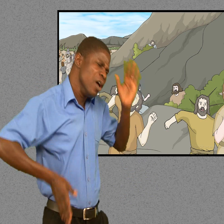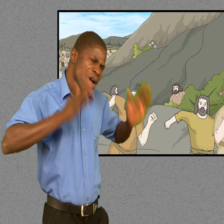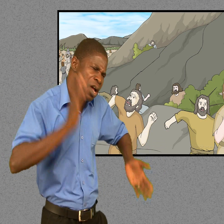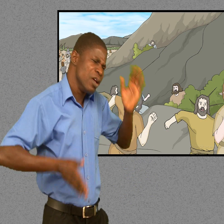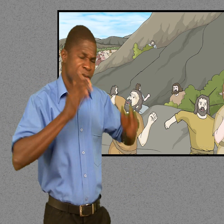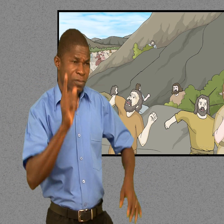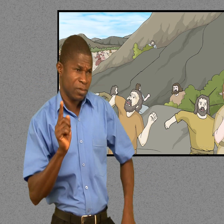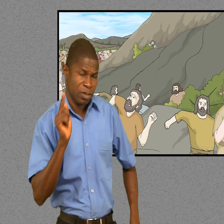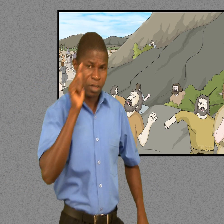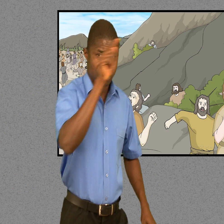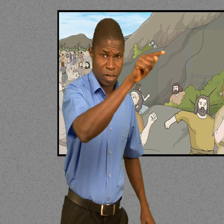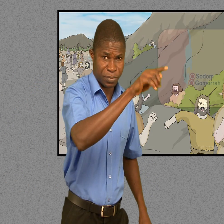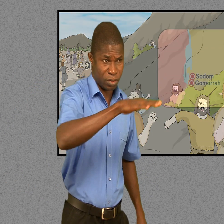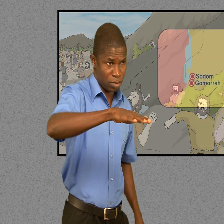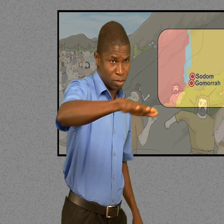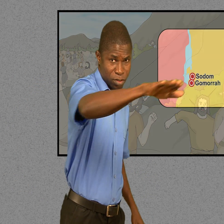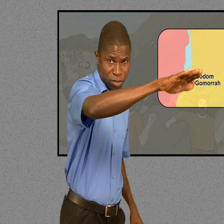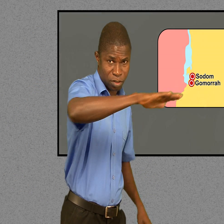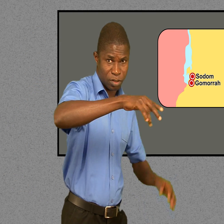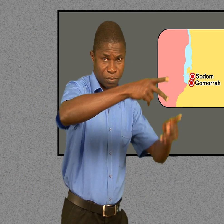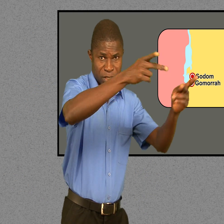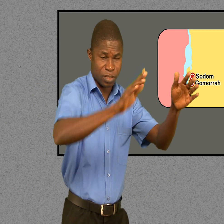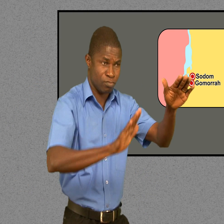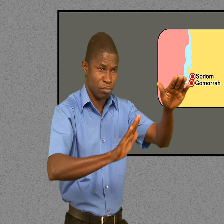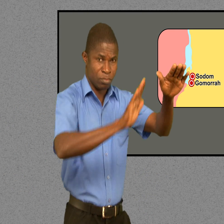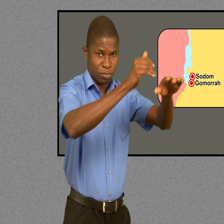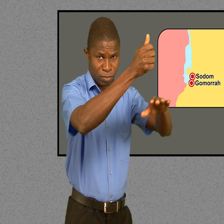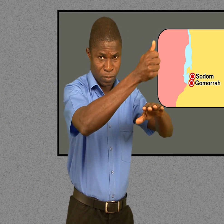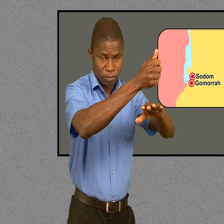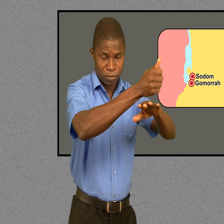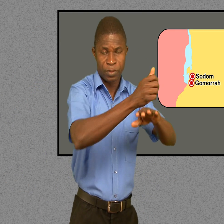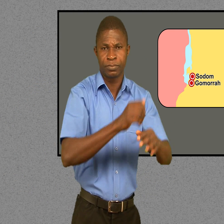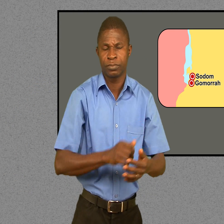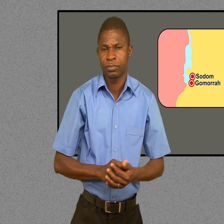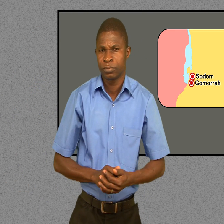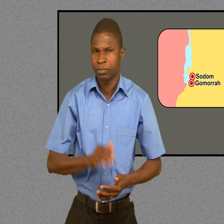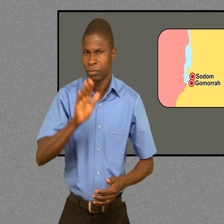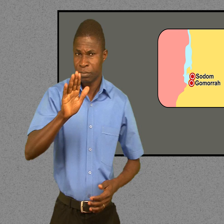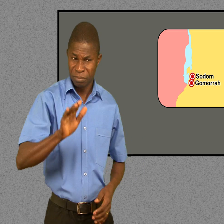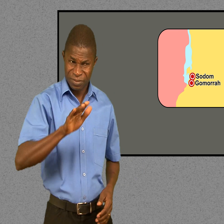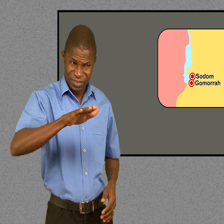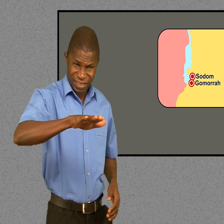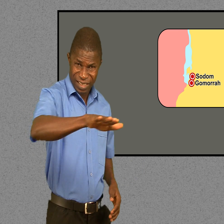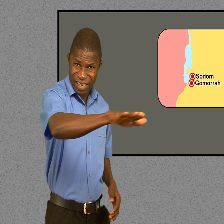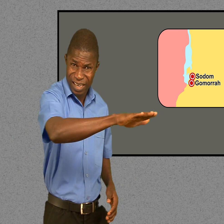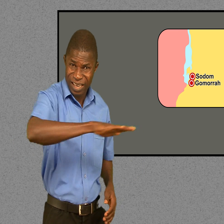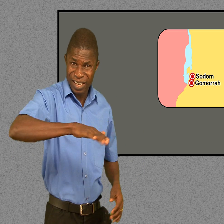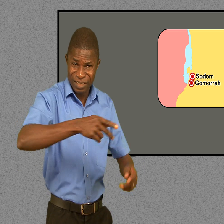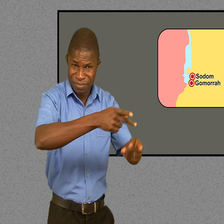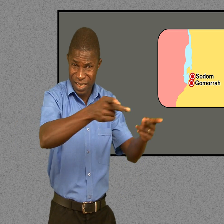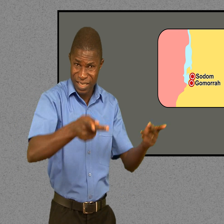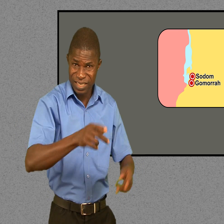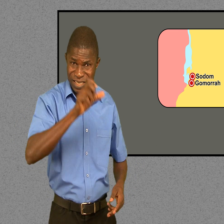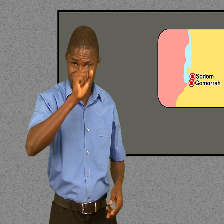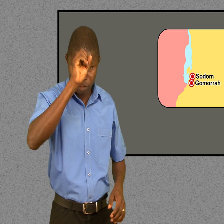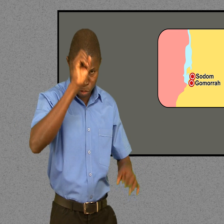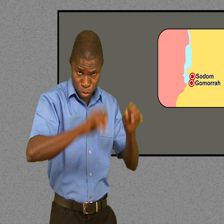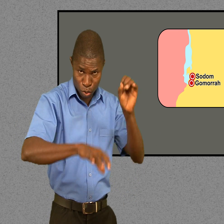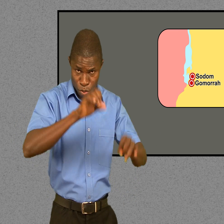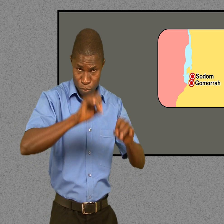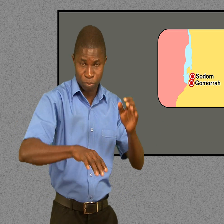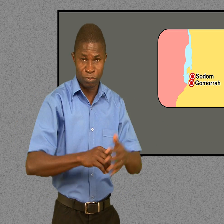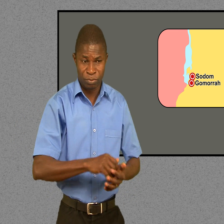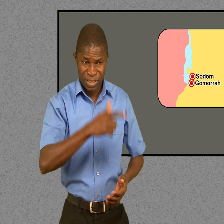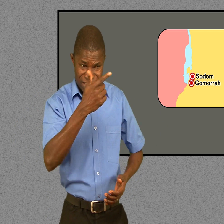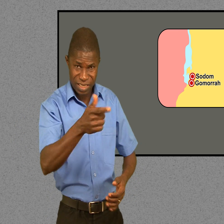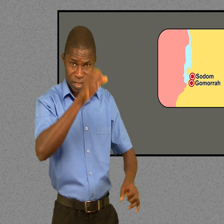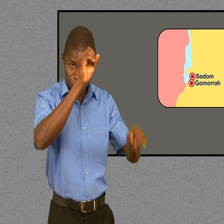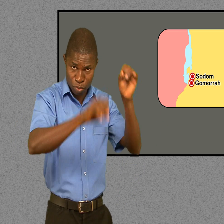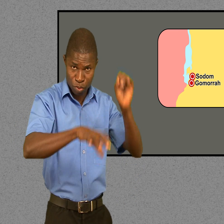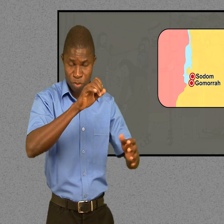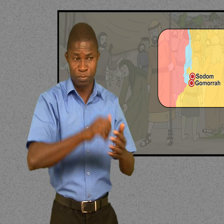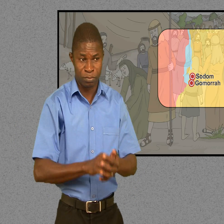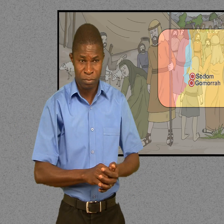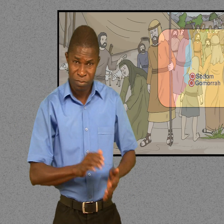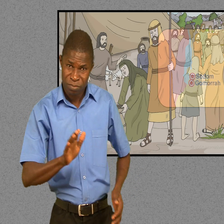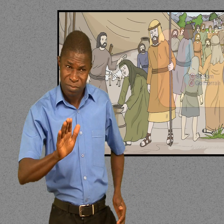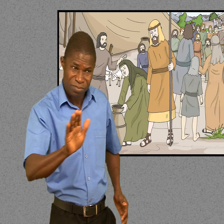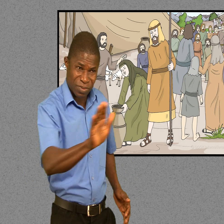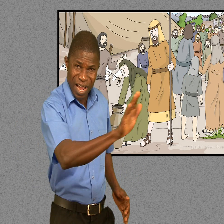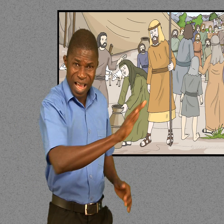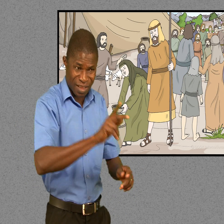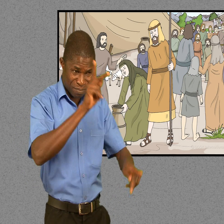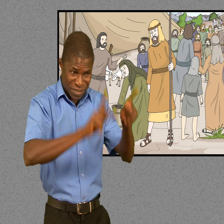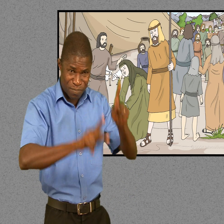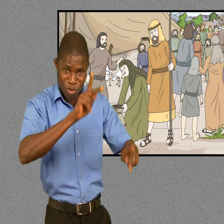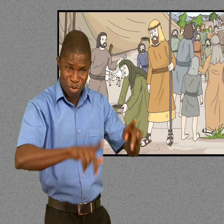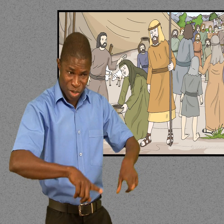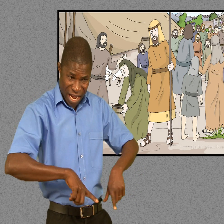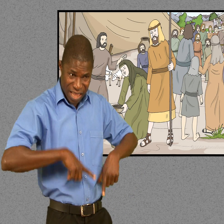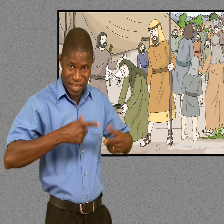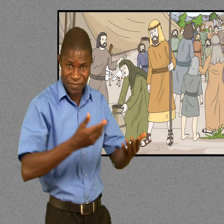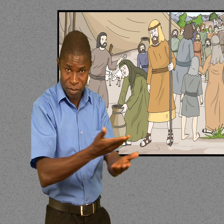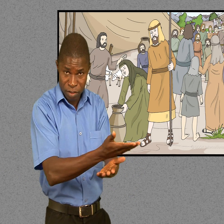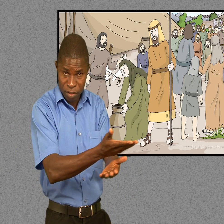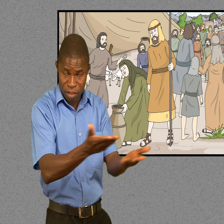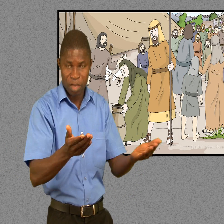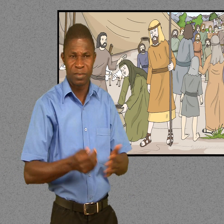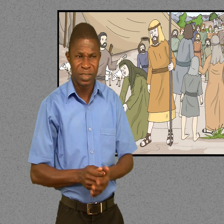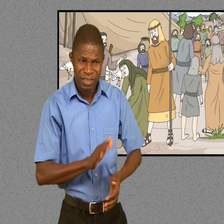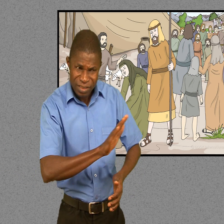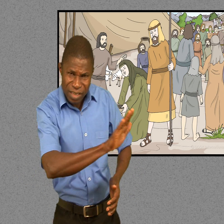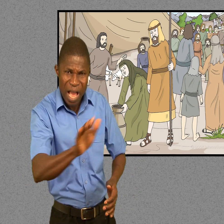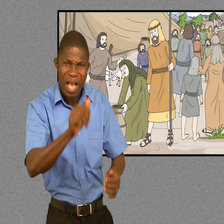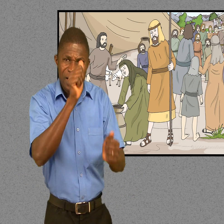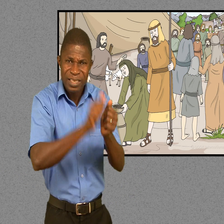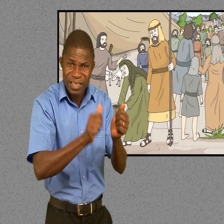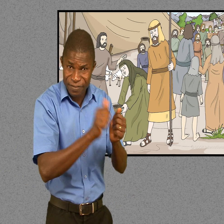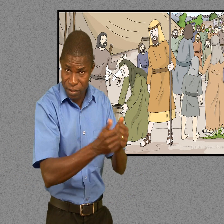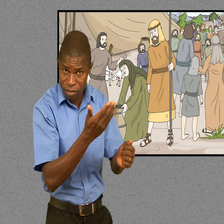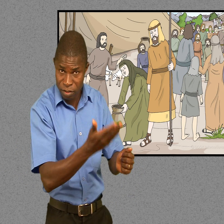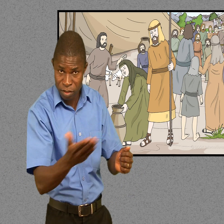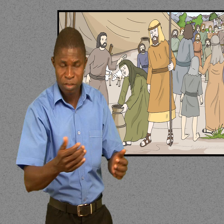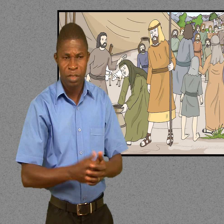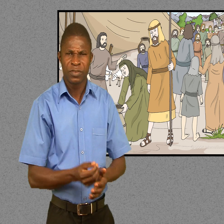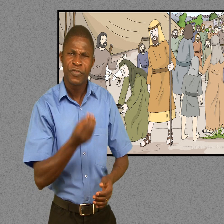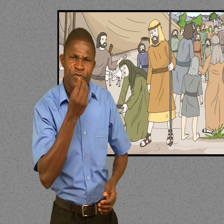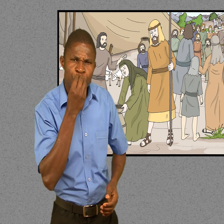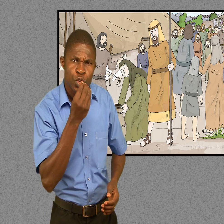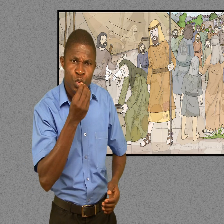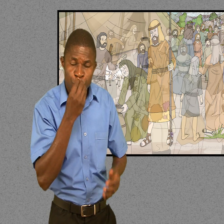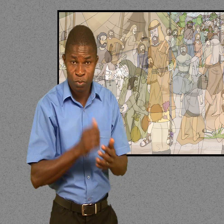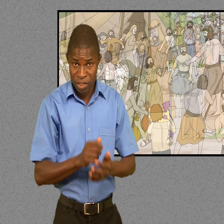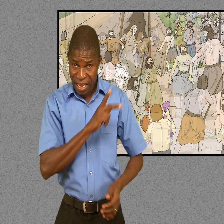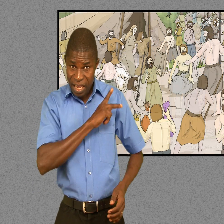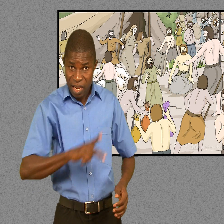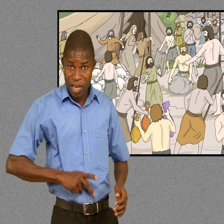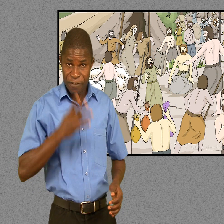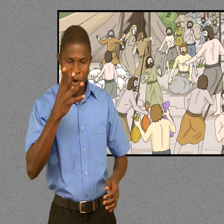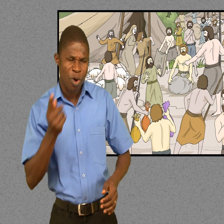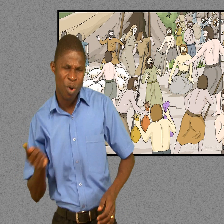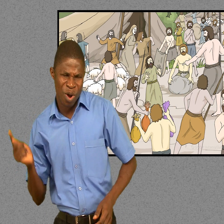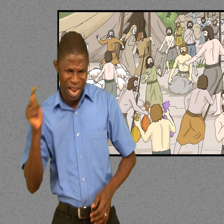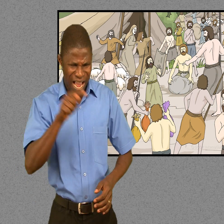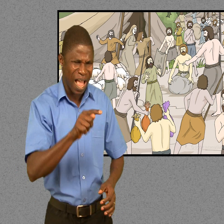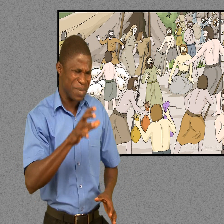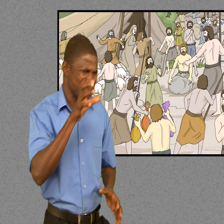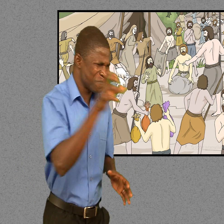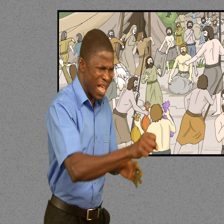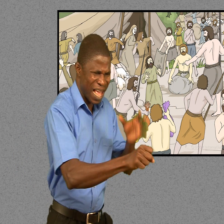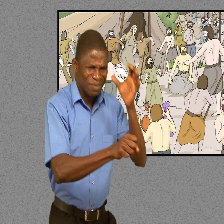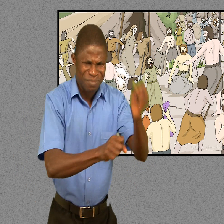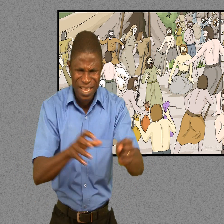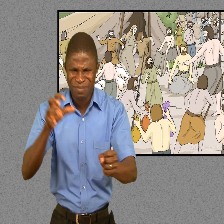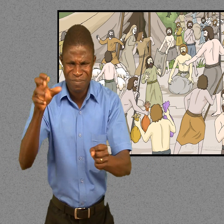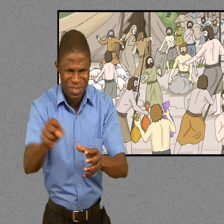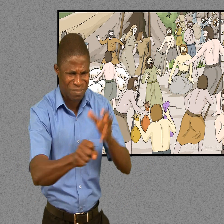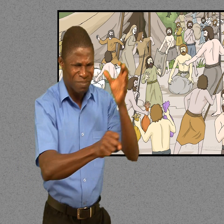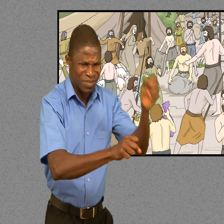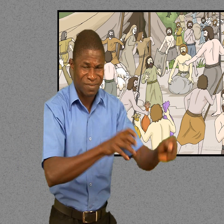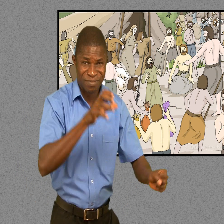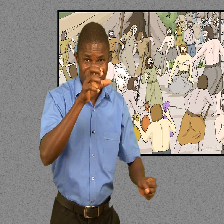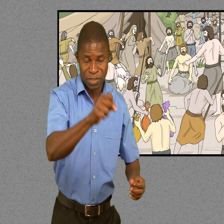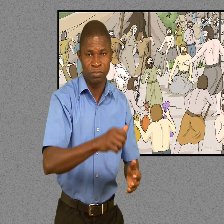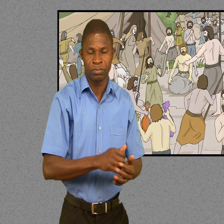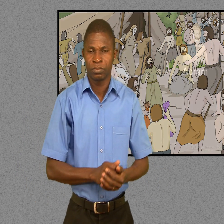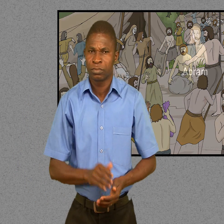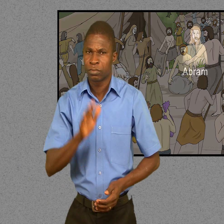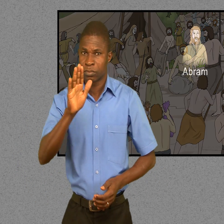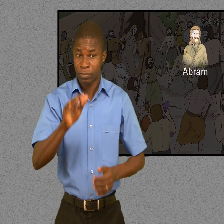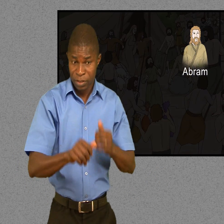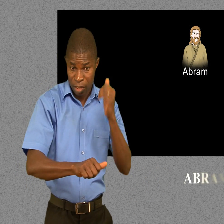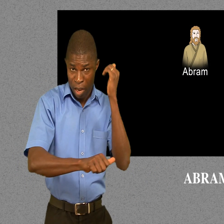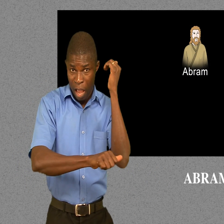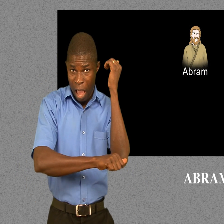The four kings seized all the goods of Sodom and Gomorrah and all their food, and they went on their way.